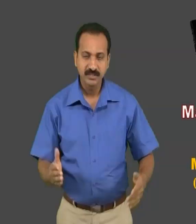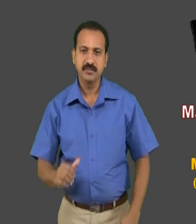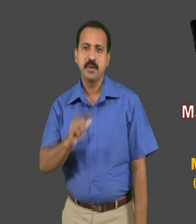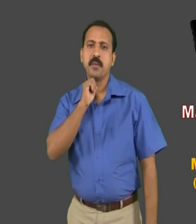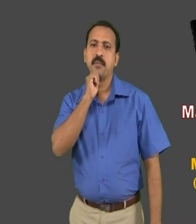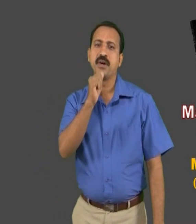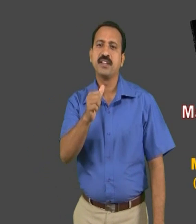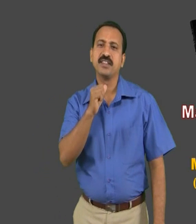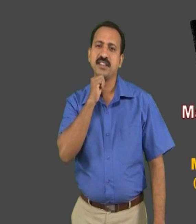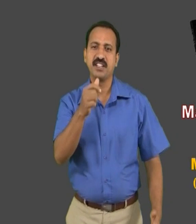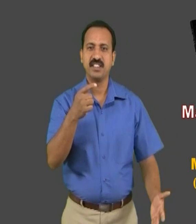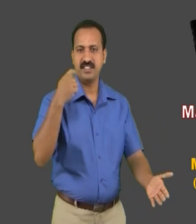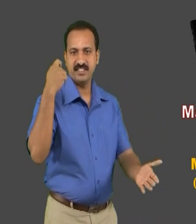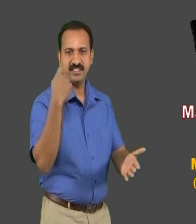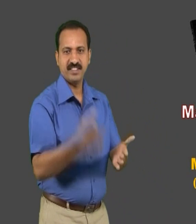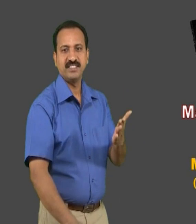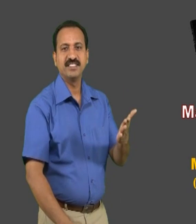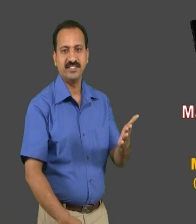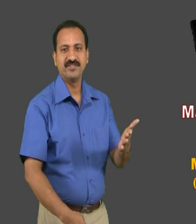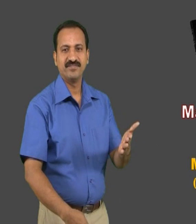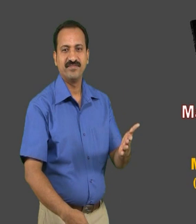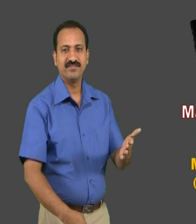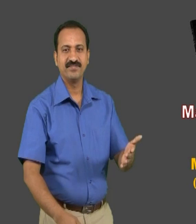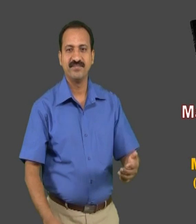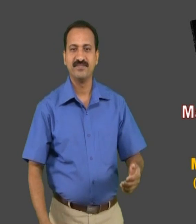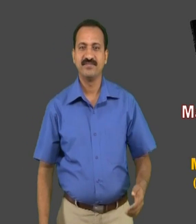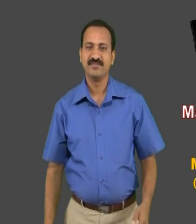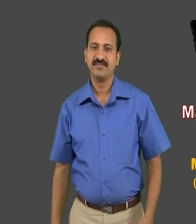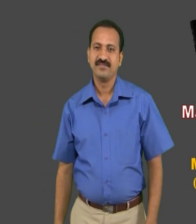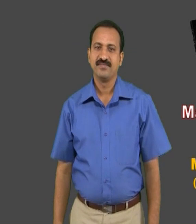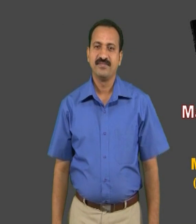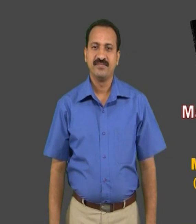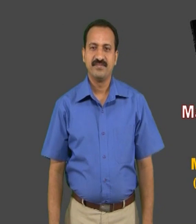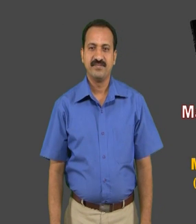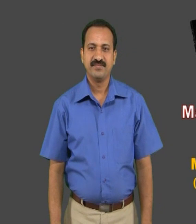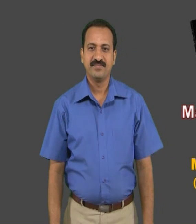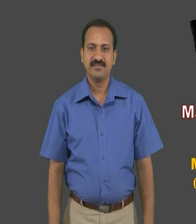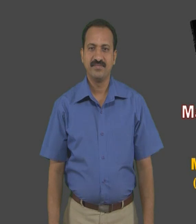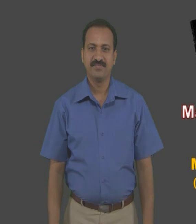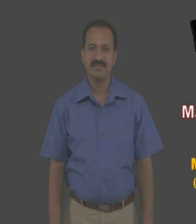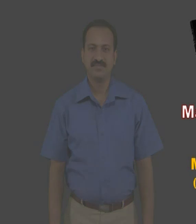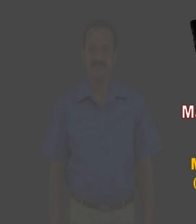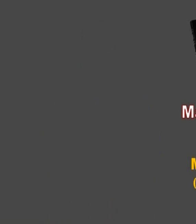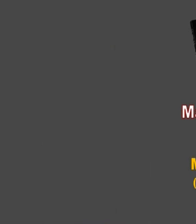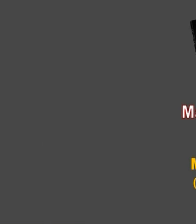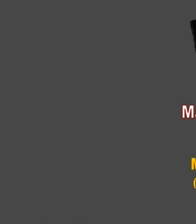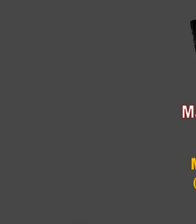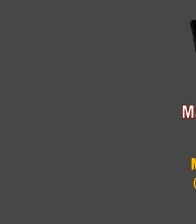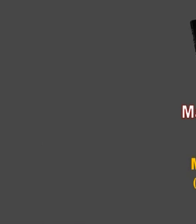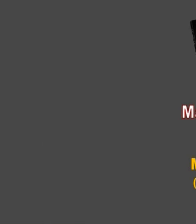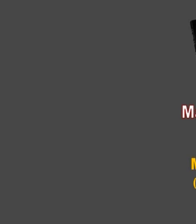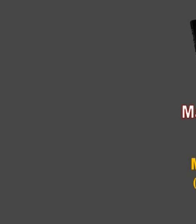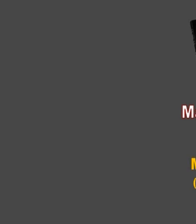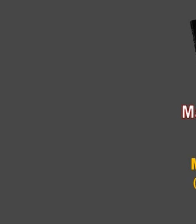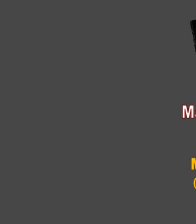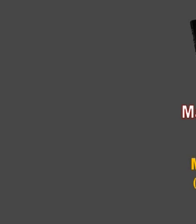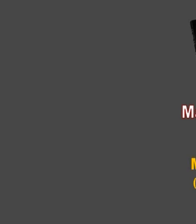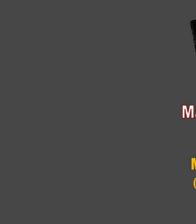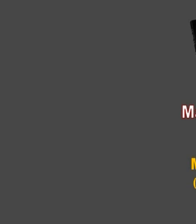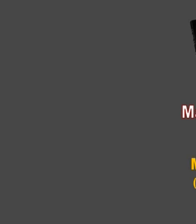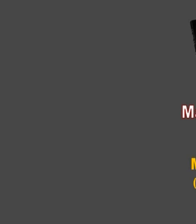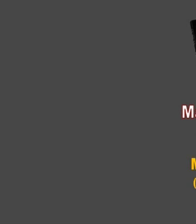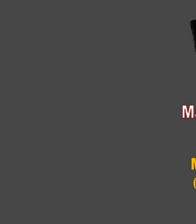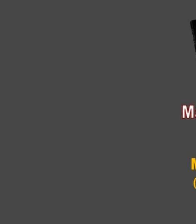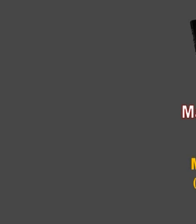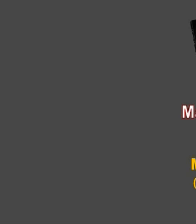Jesus calls Matthew the tax collector